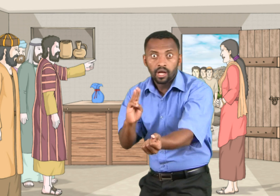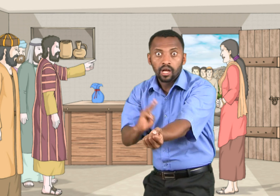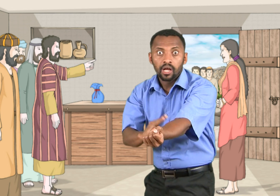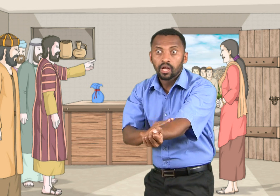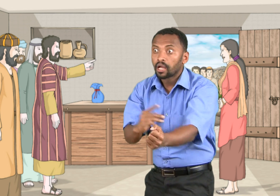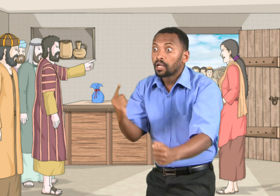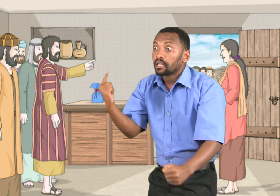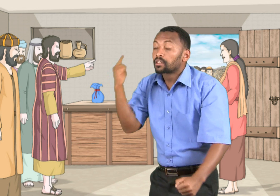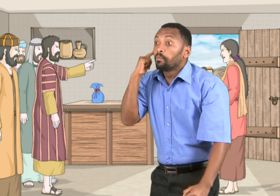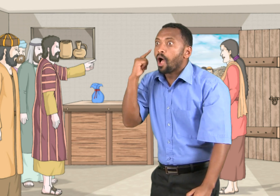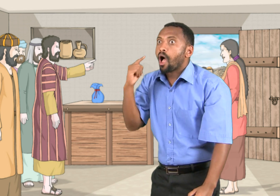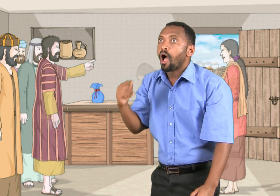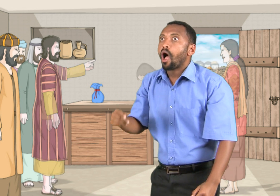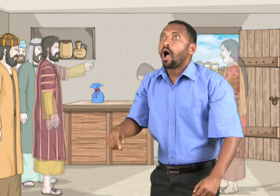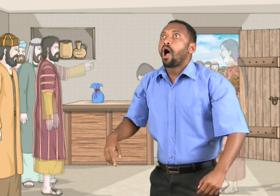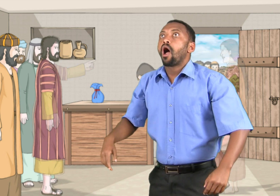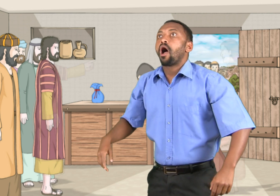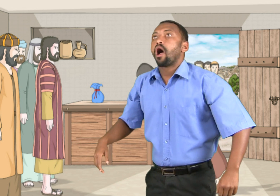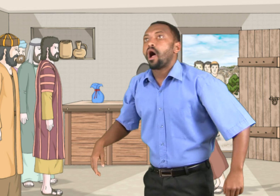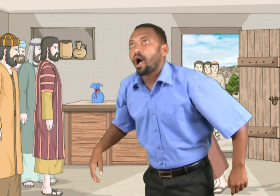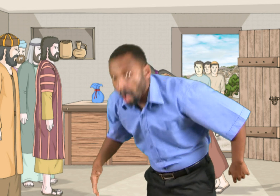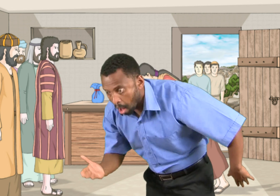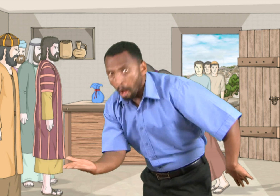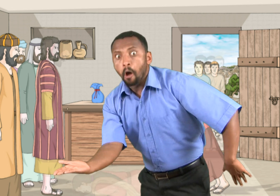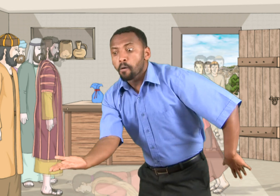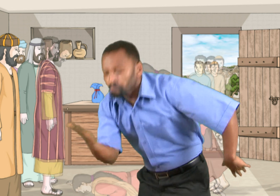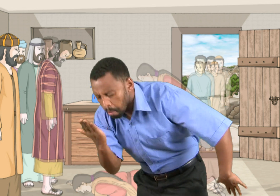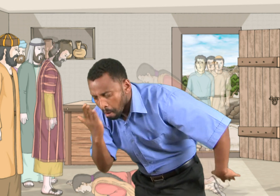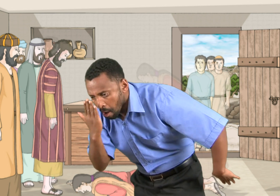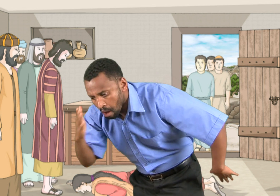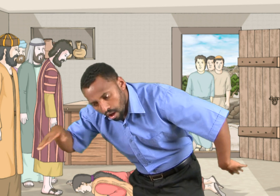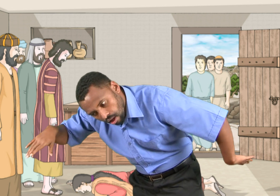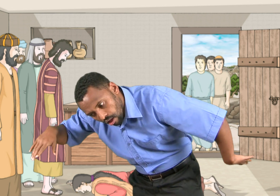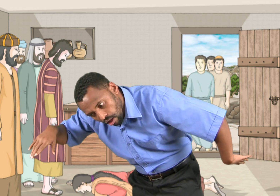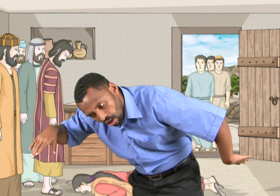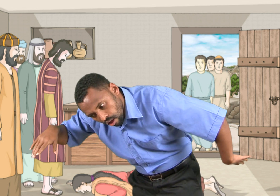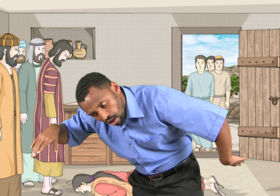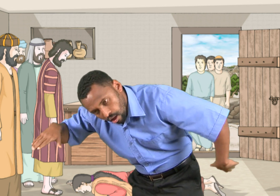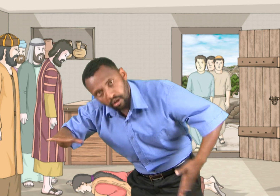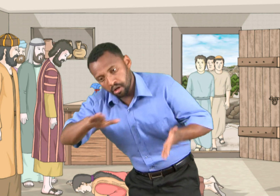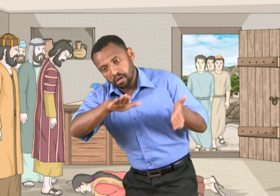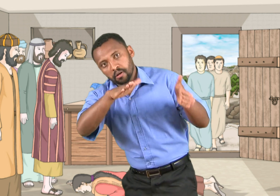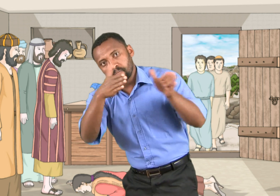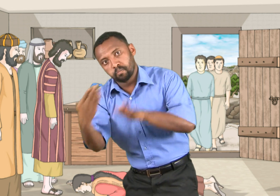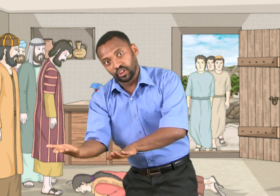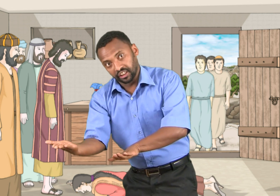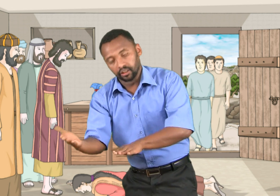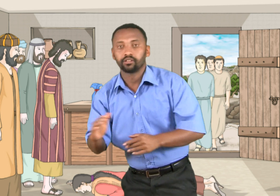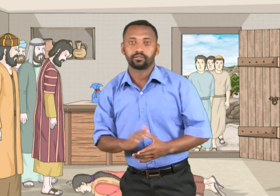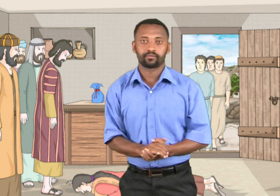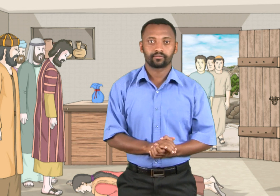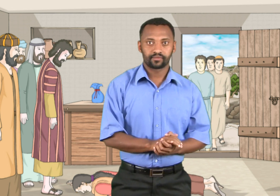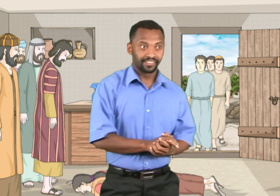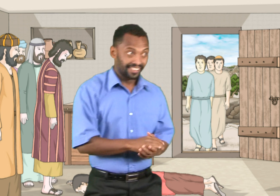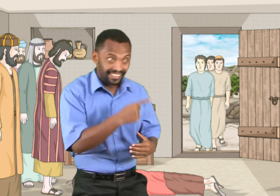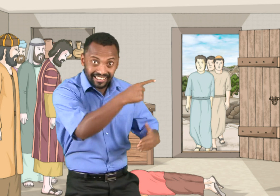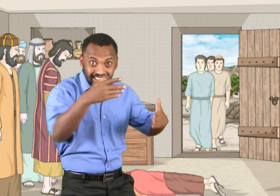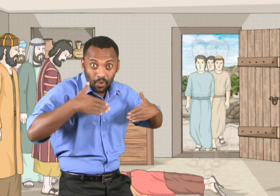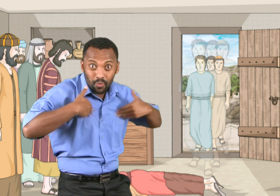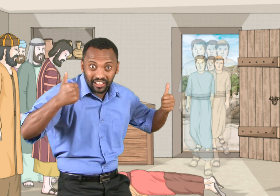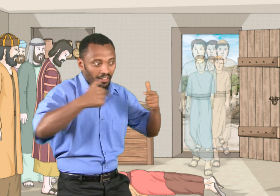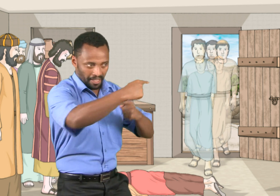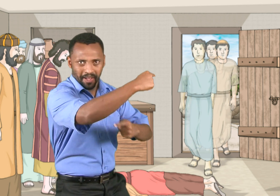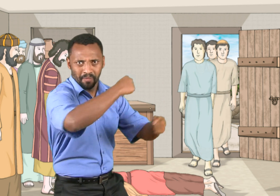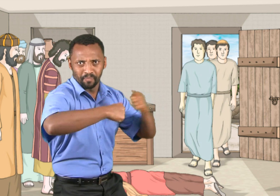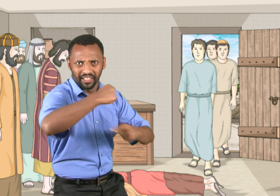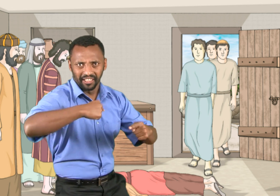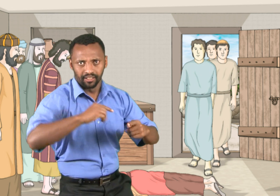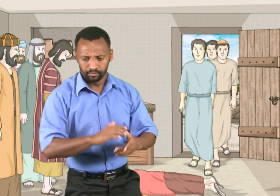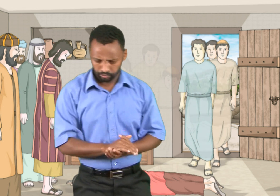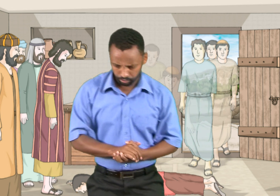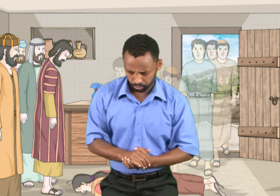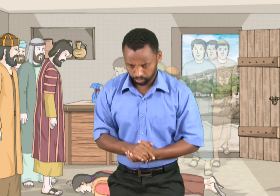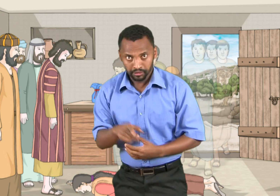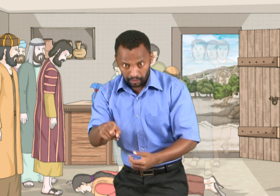At that instant she fell down at his feet and died.